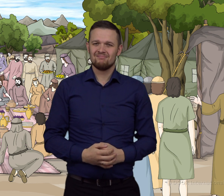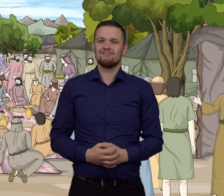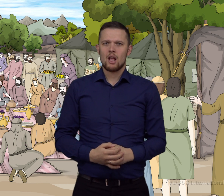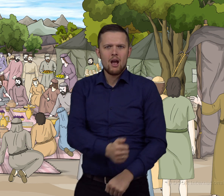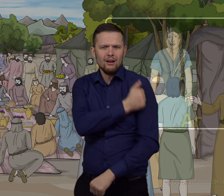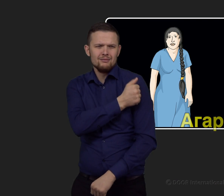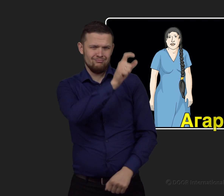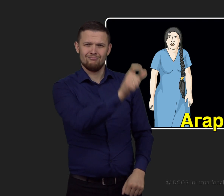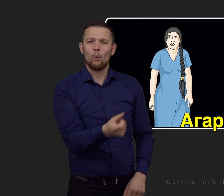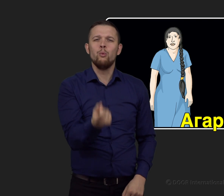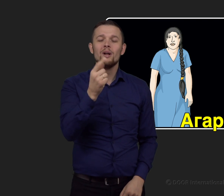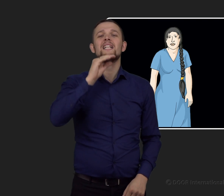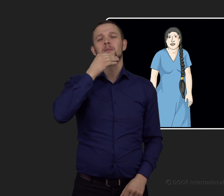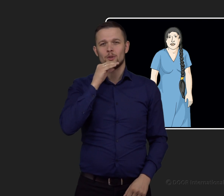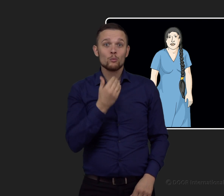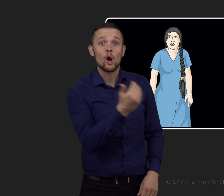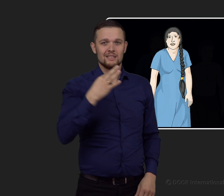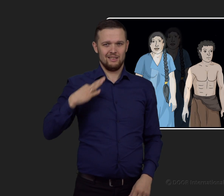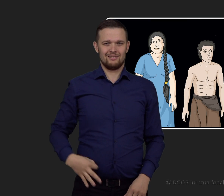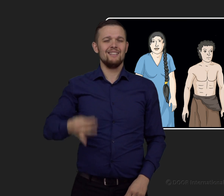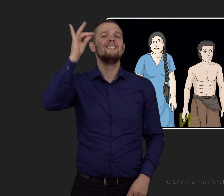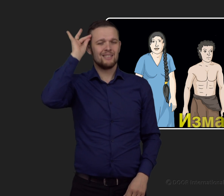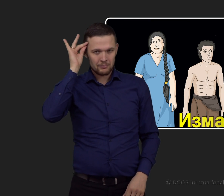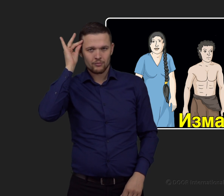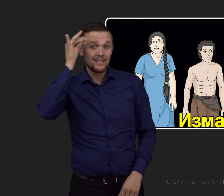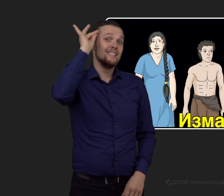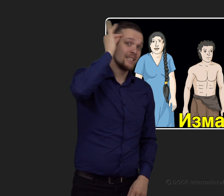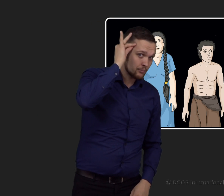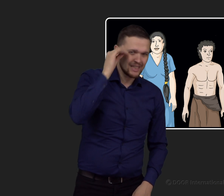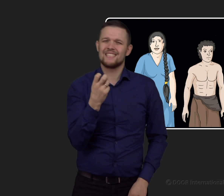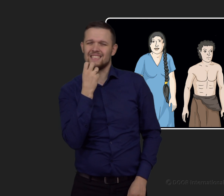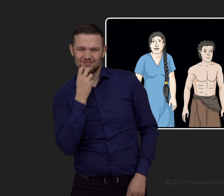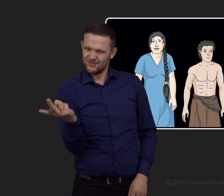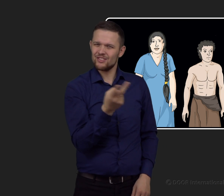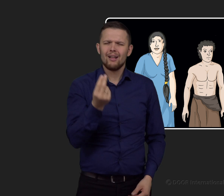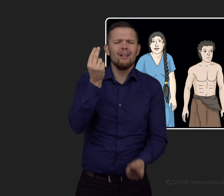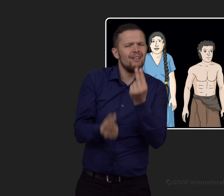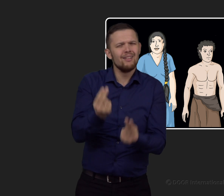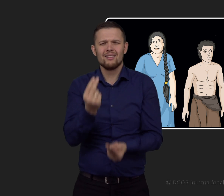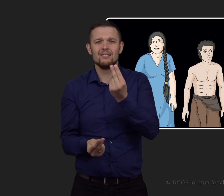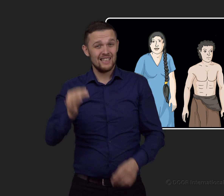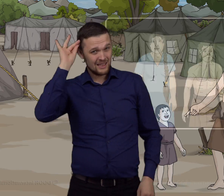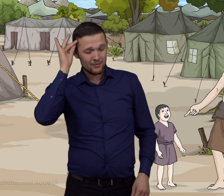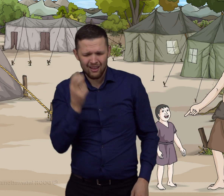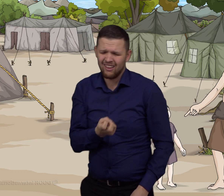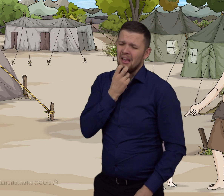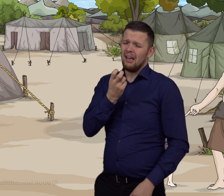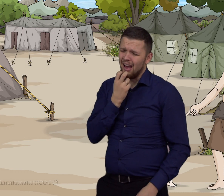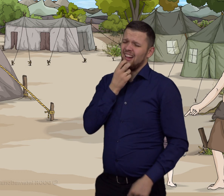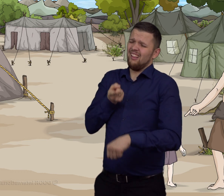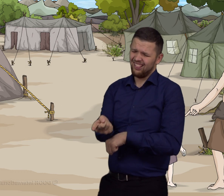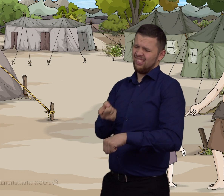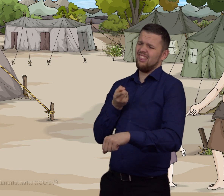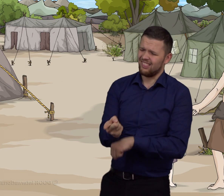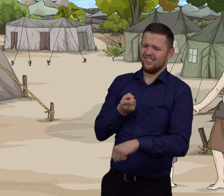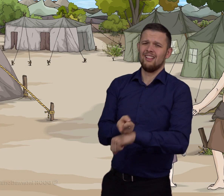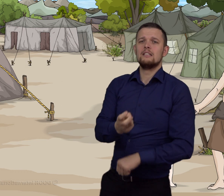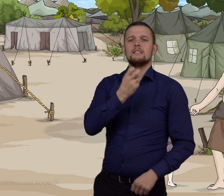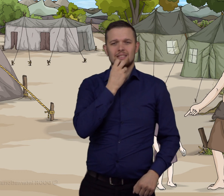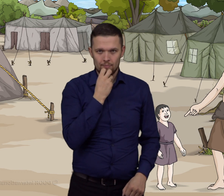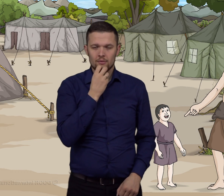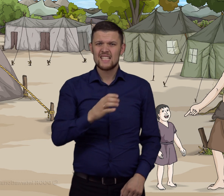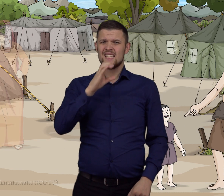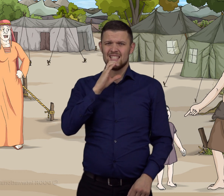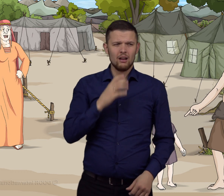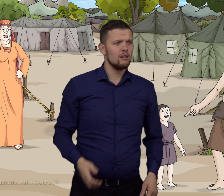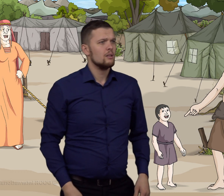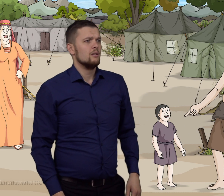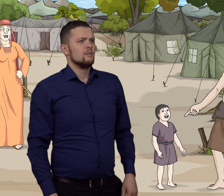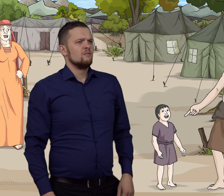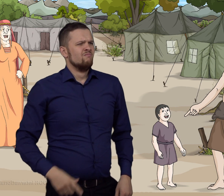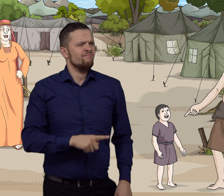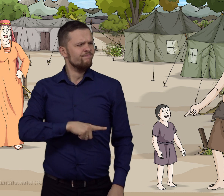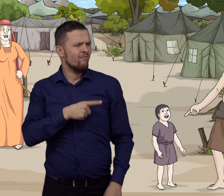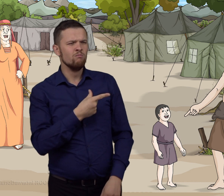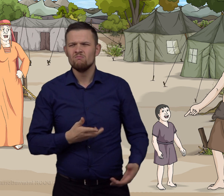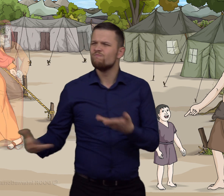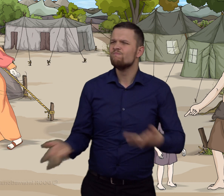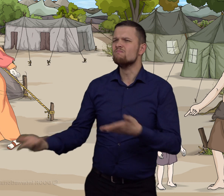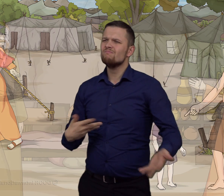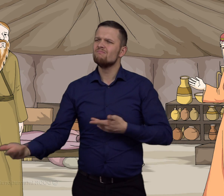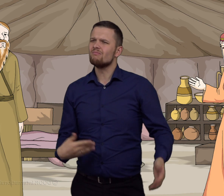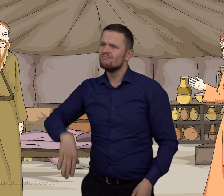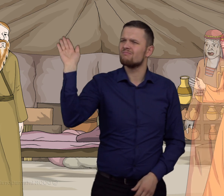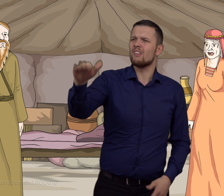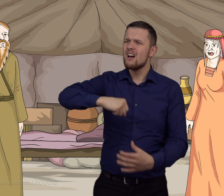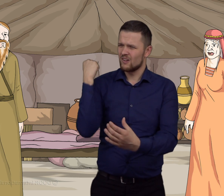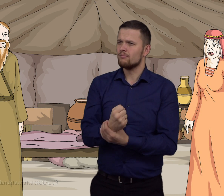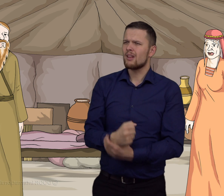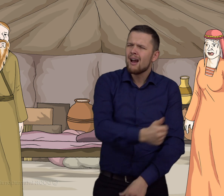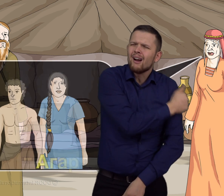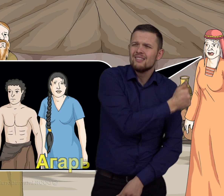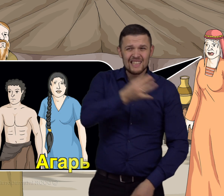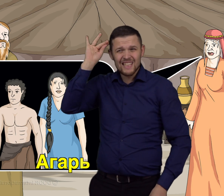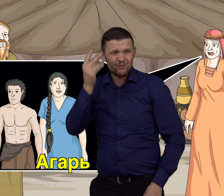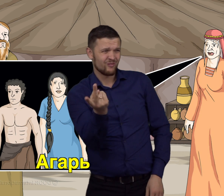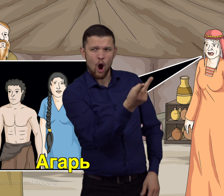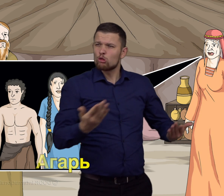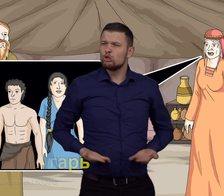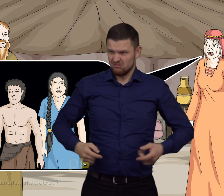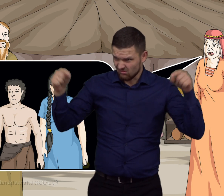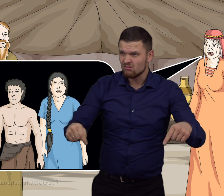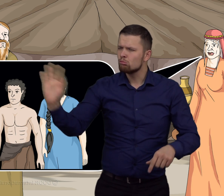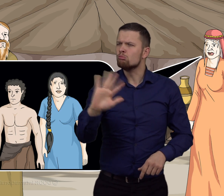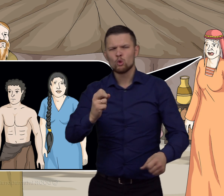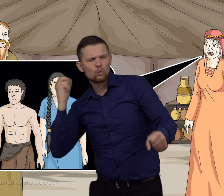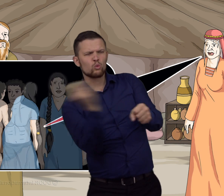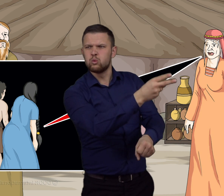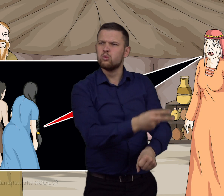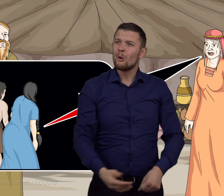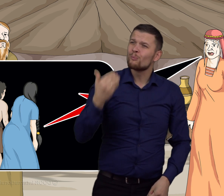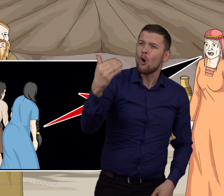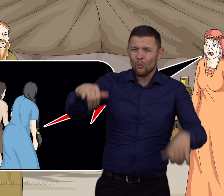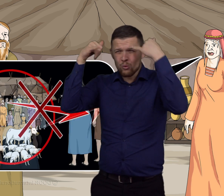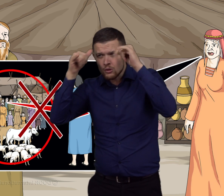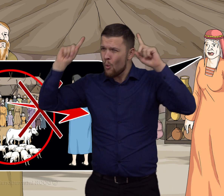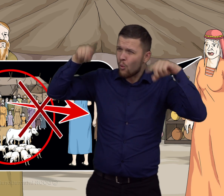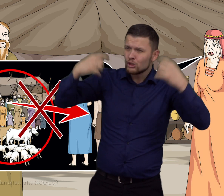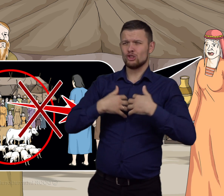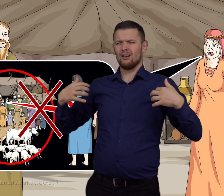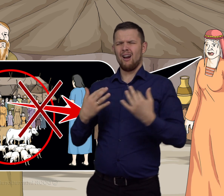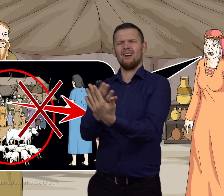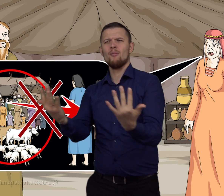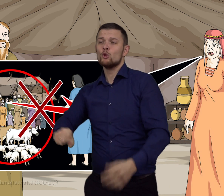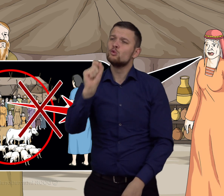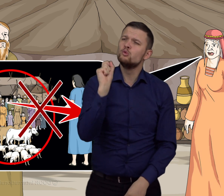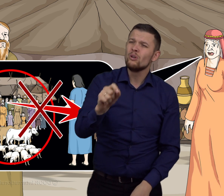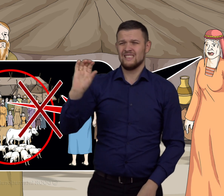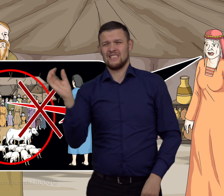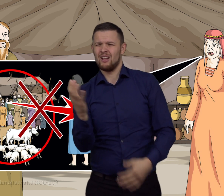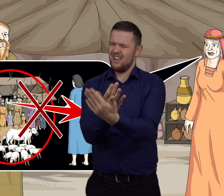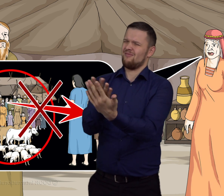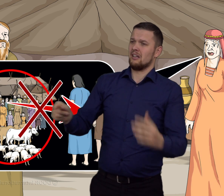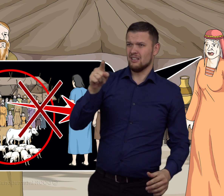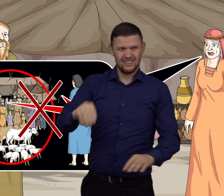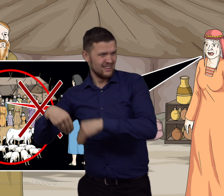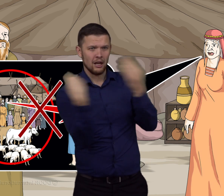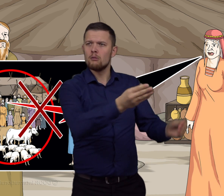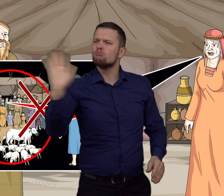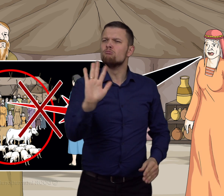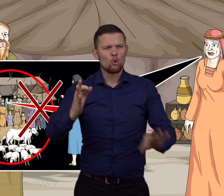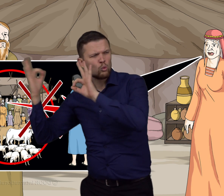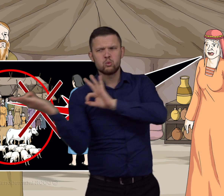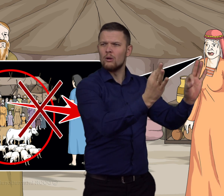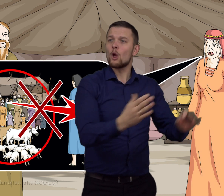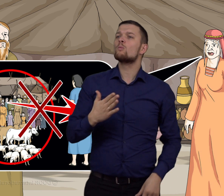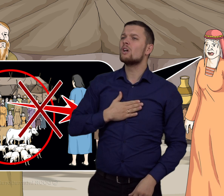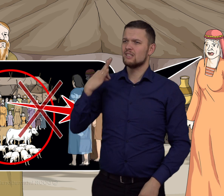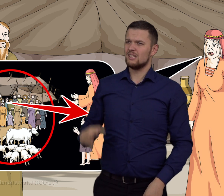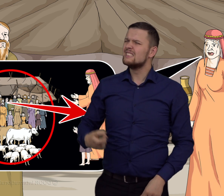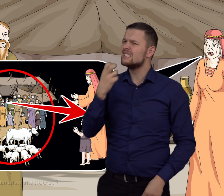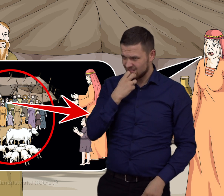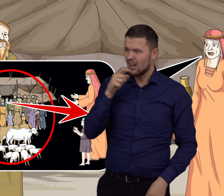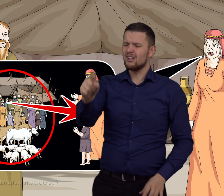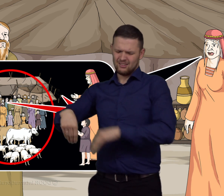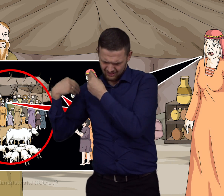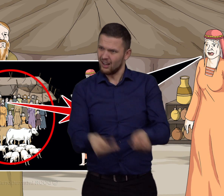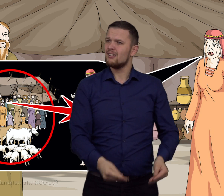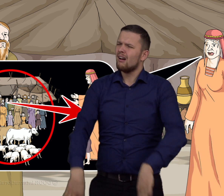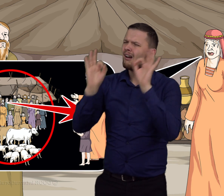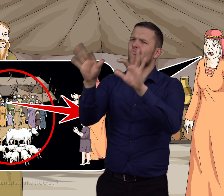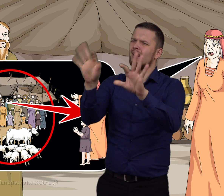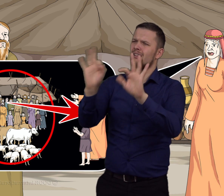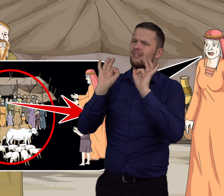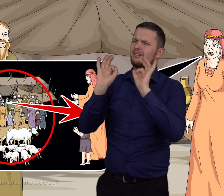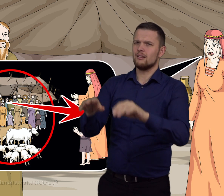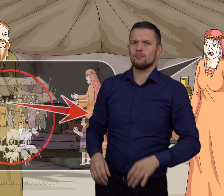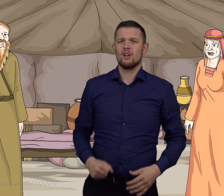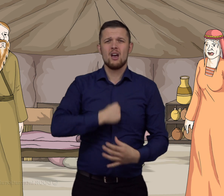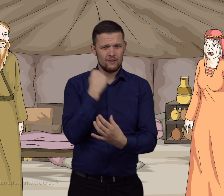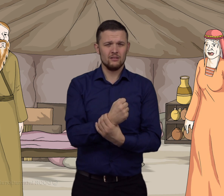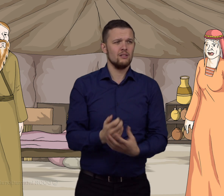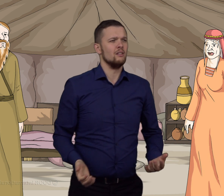But Sarah saw that the son whom Hagar the Egyptian had borne to Abraham was mocking her son, and she said to Abraham, “Expel the slave woman and her son, for the slave woman’s son will never share in the inheritance with my son Isaac!”